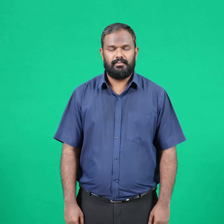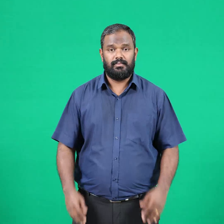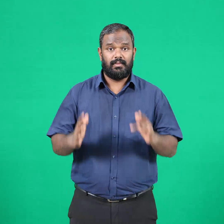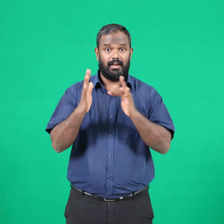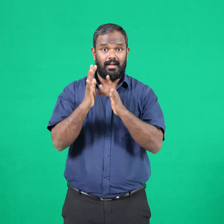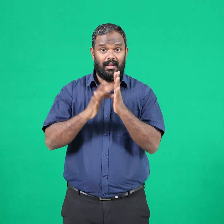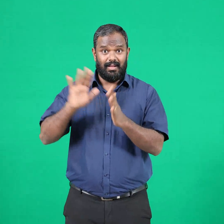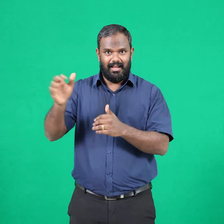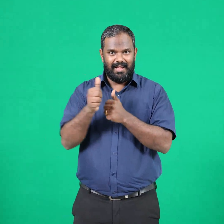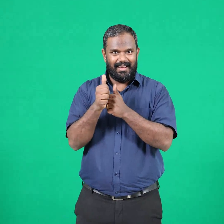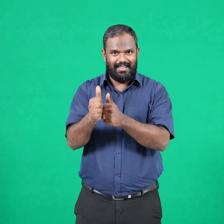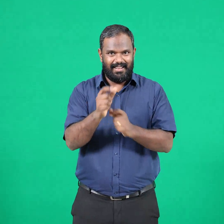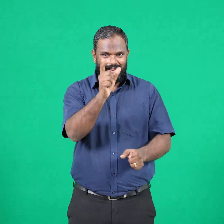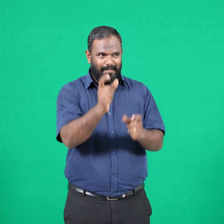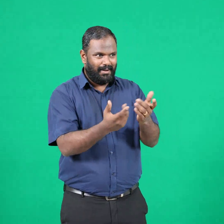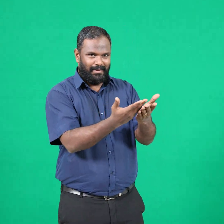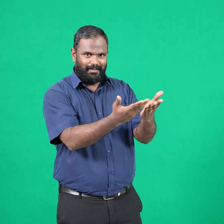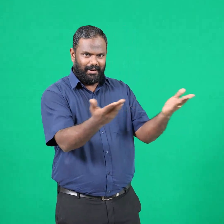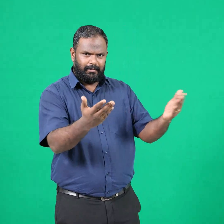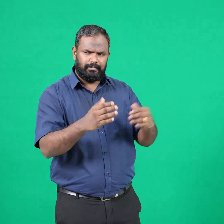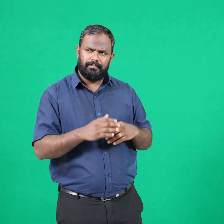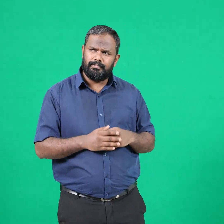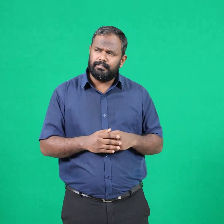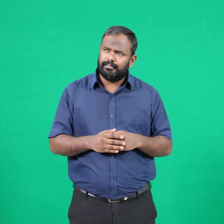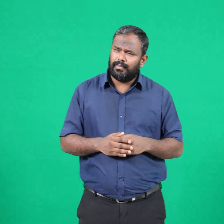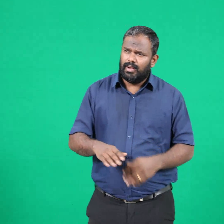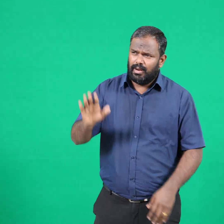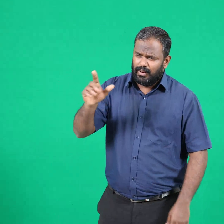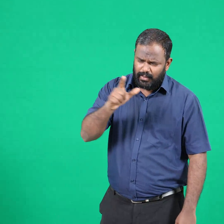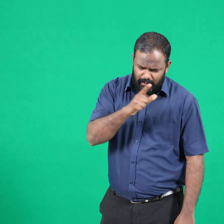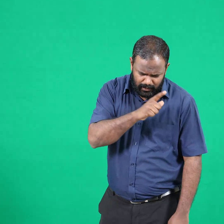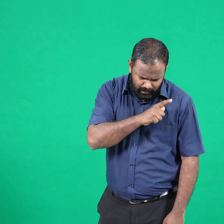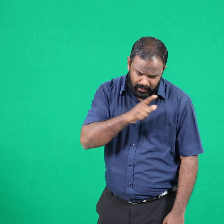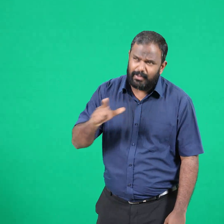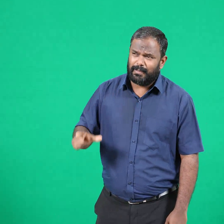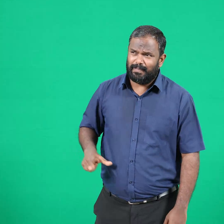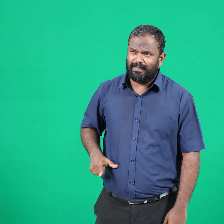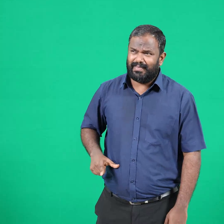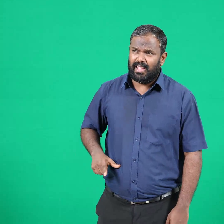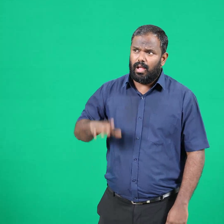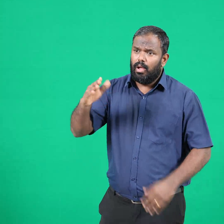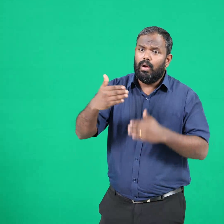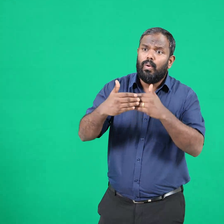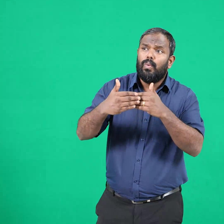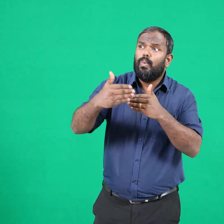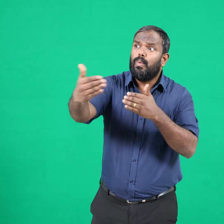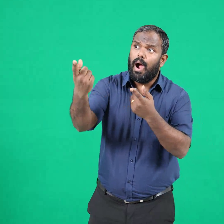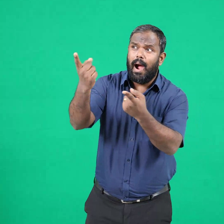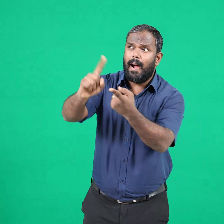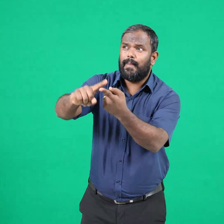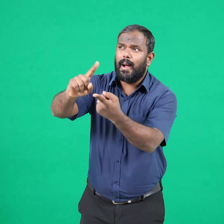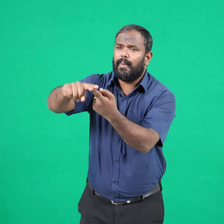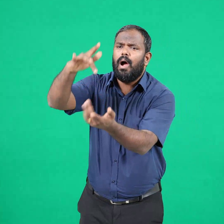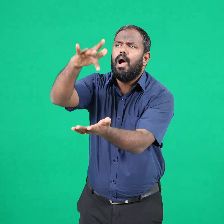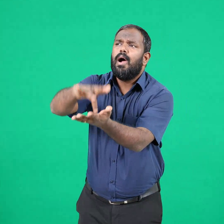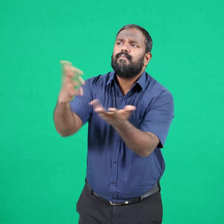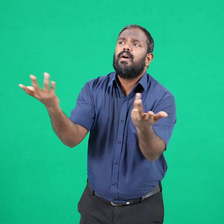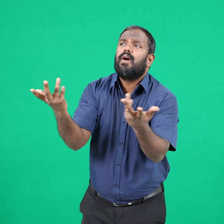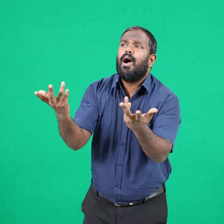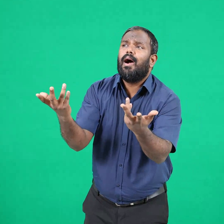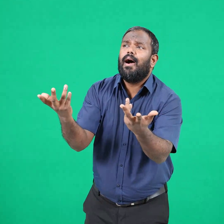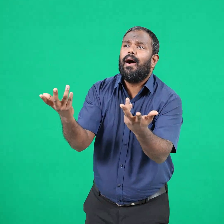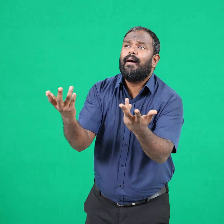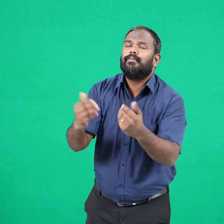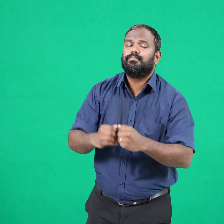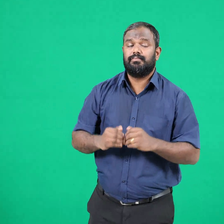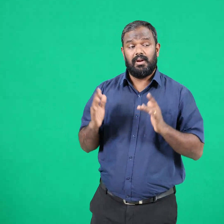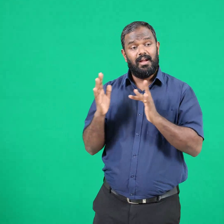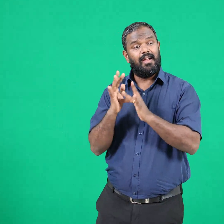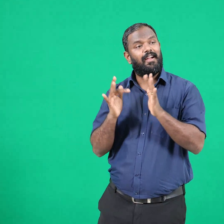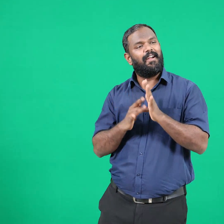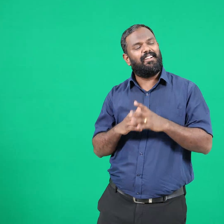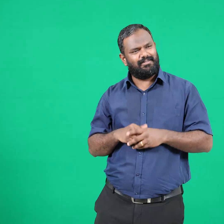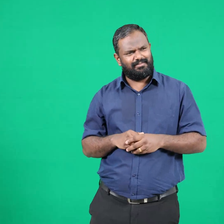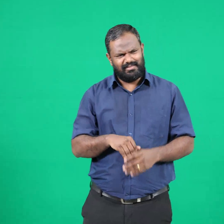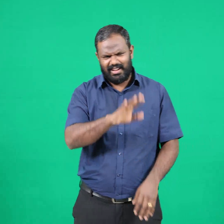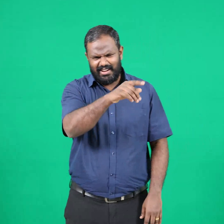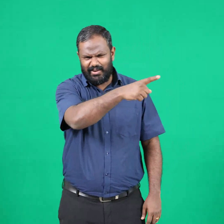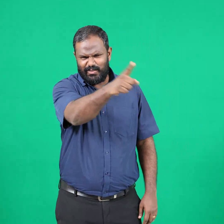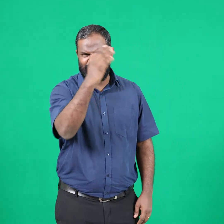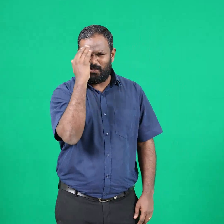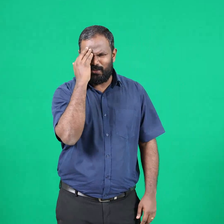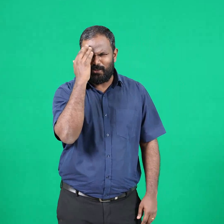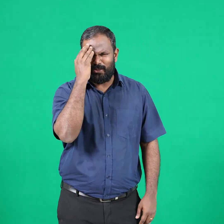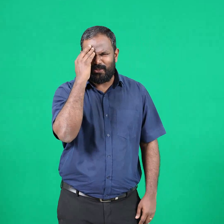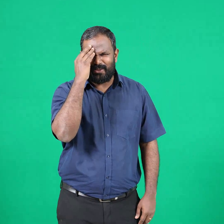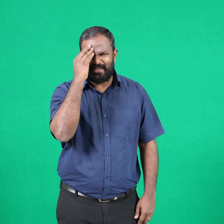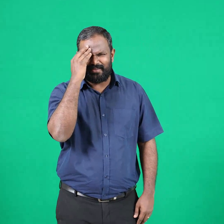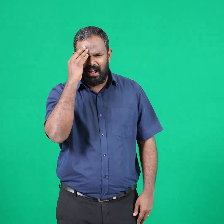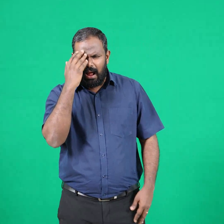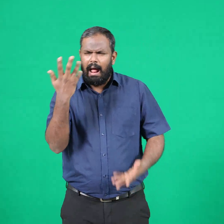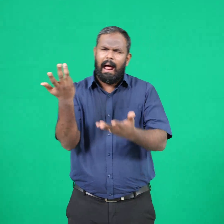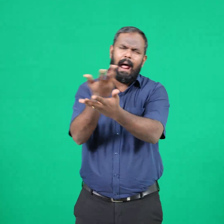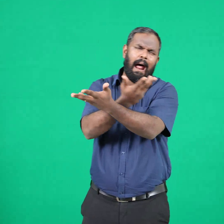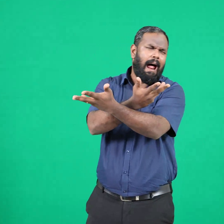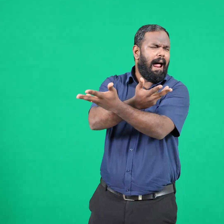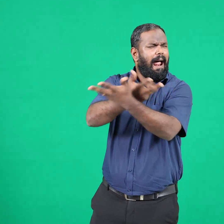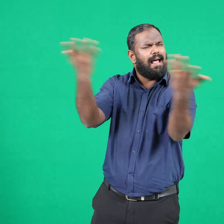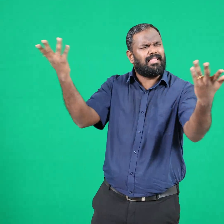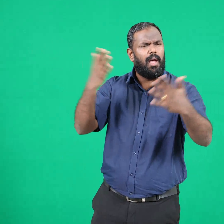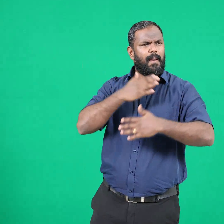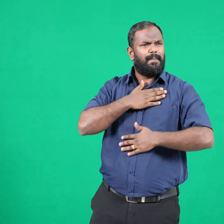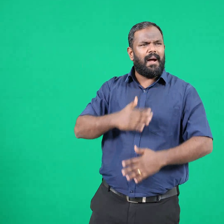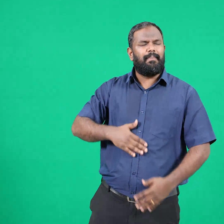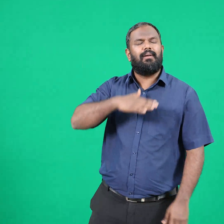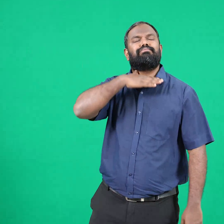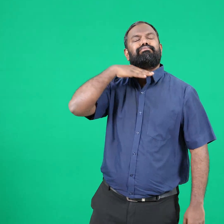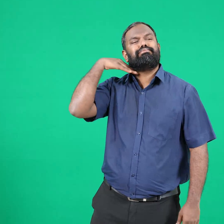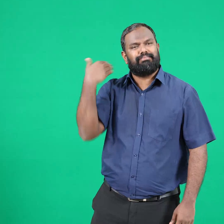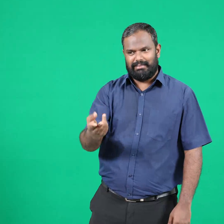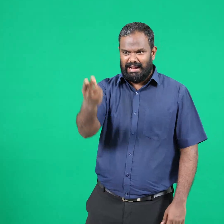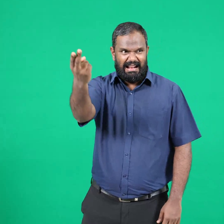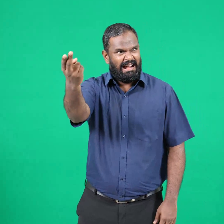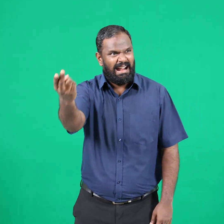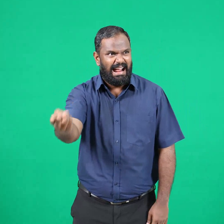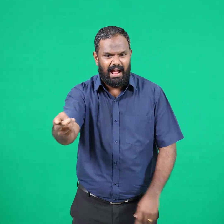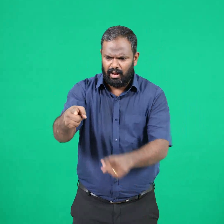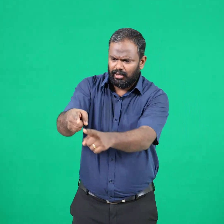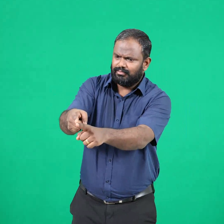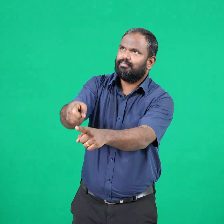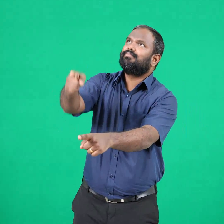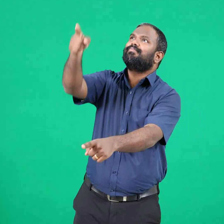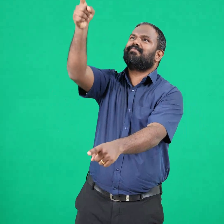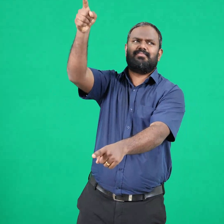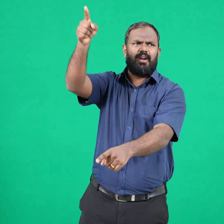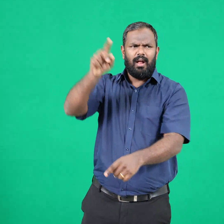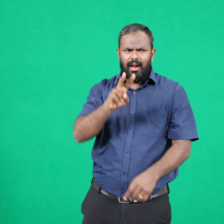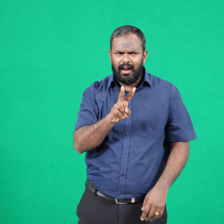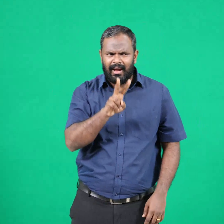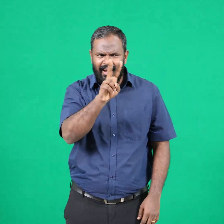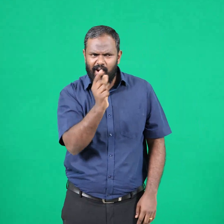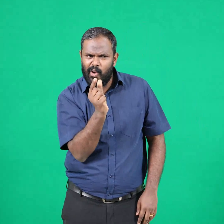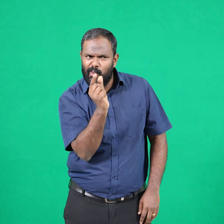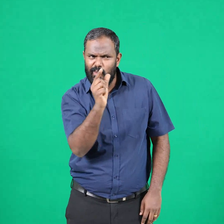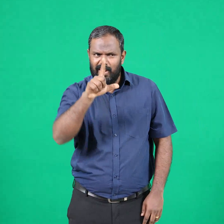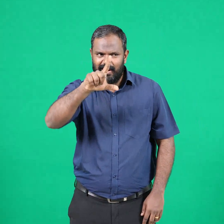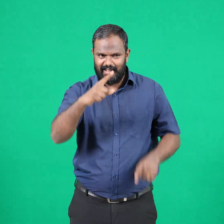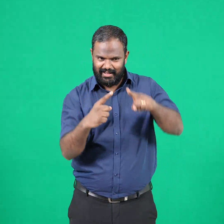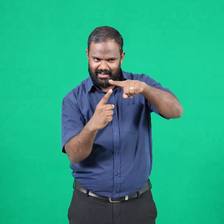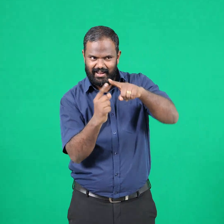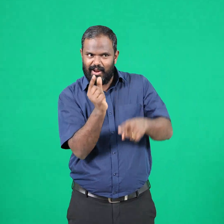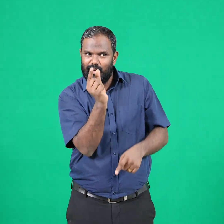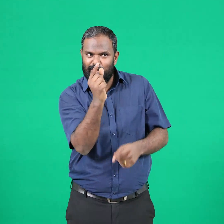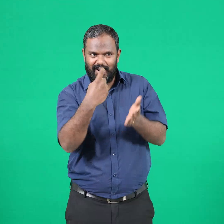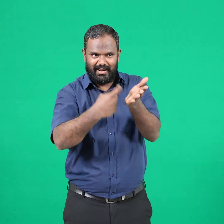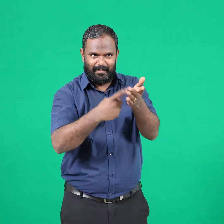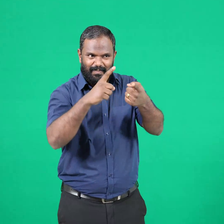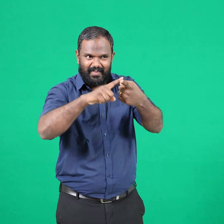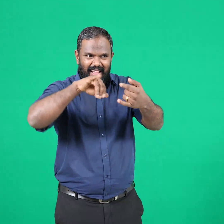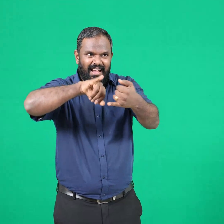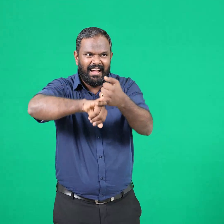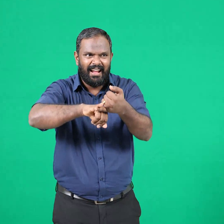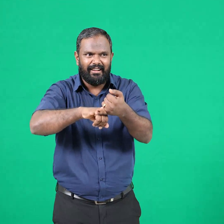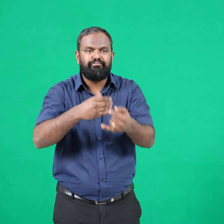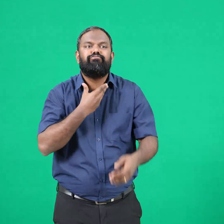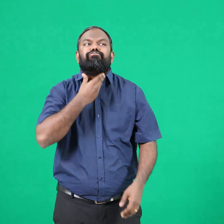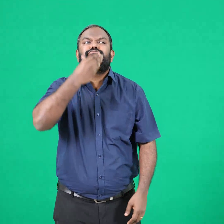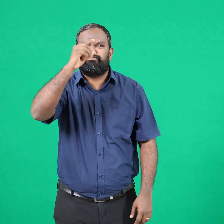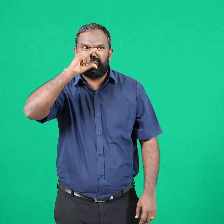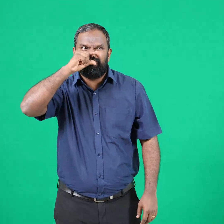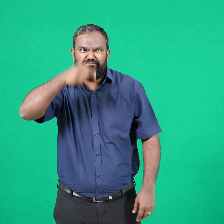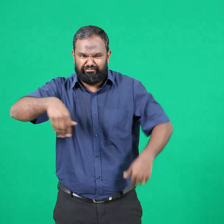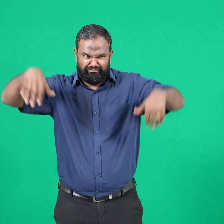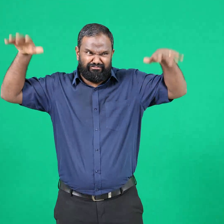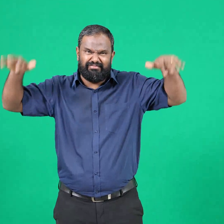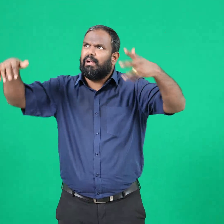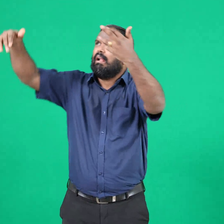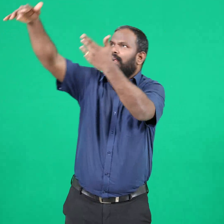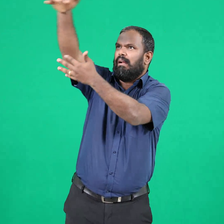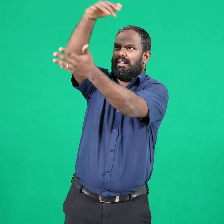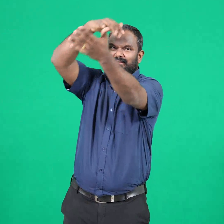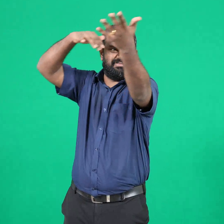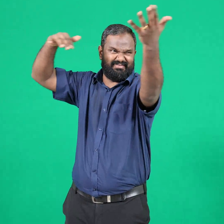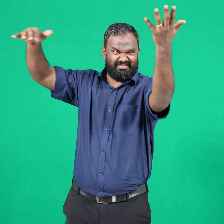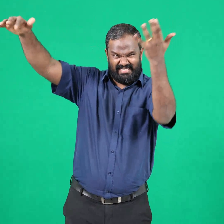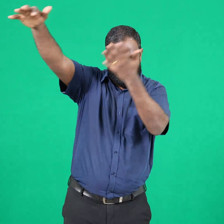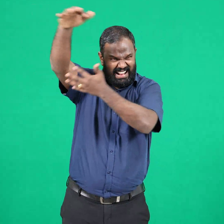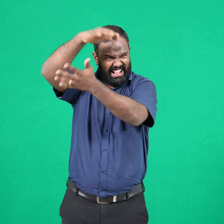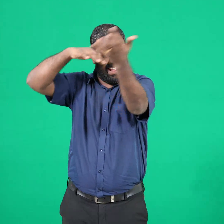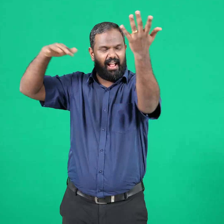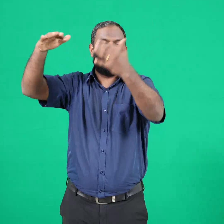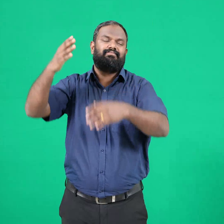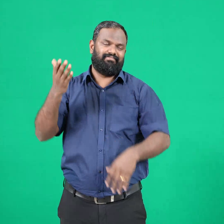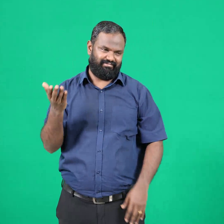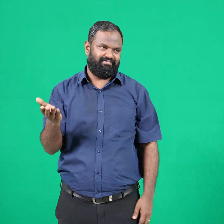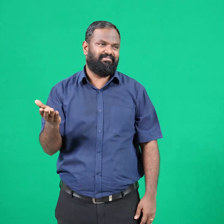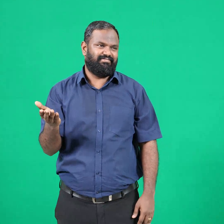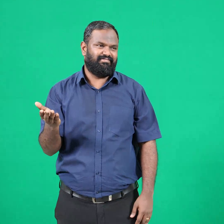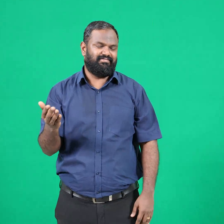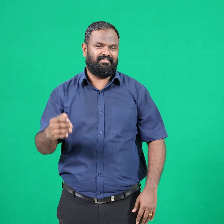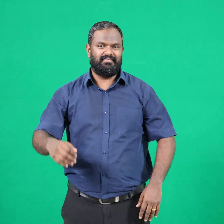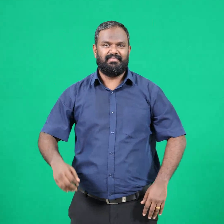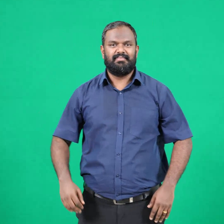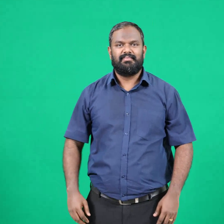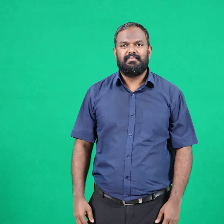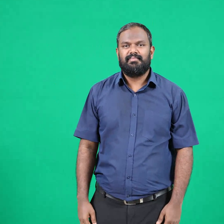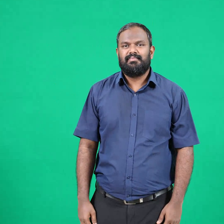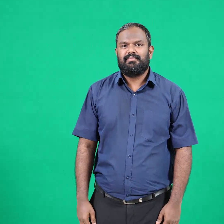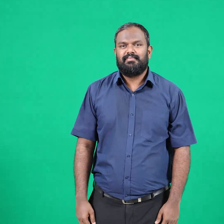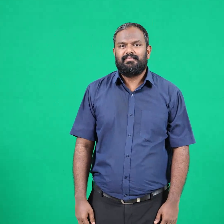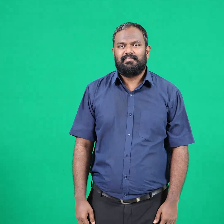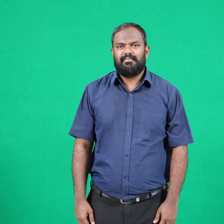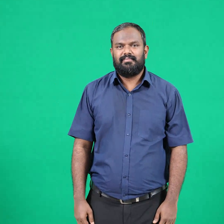"Where, Lord?" they asked. Jesus answered, "Wherever there is a carcass, there the vultures will gather."